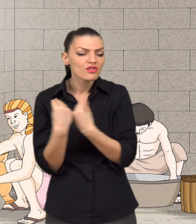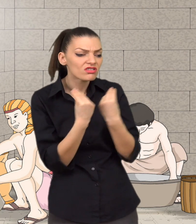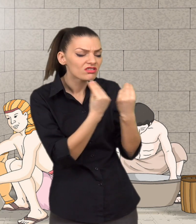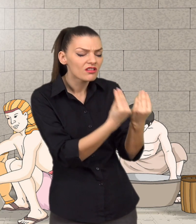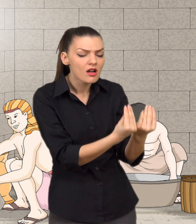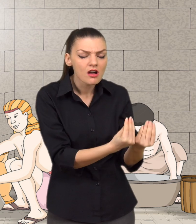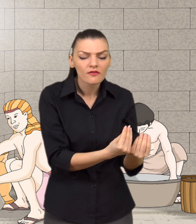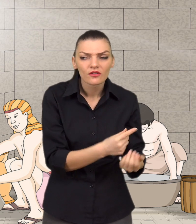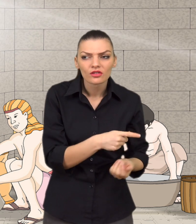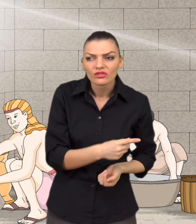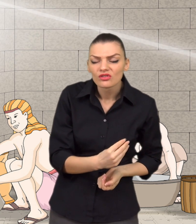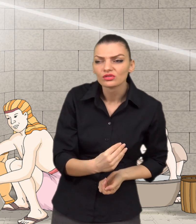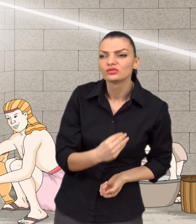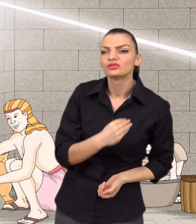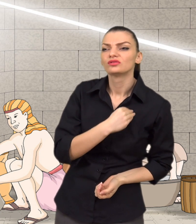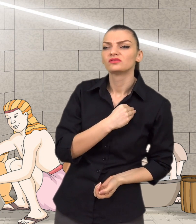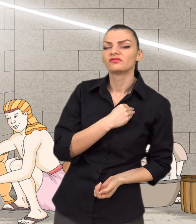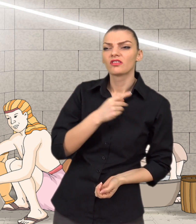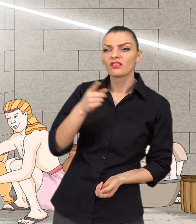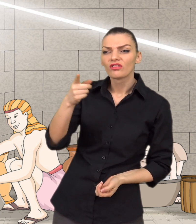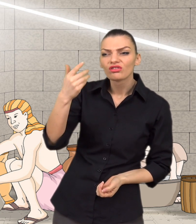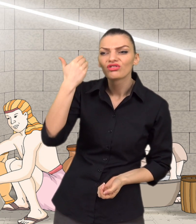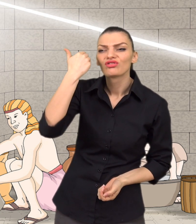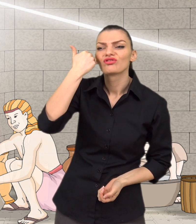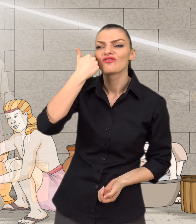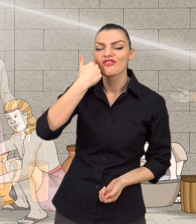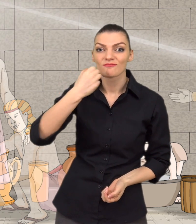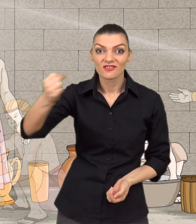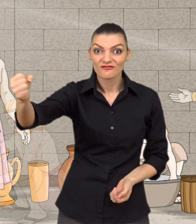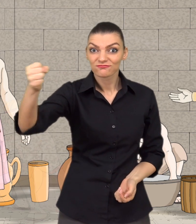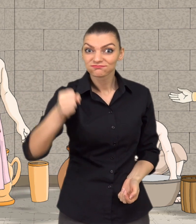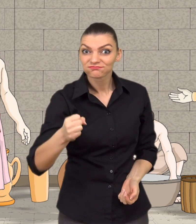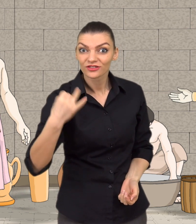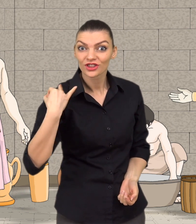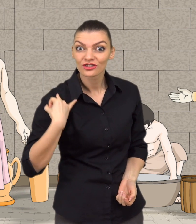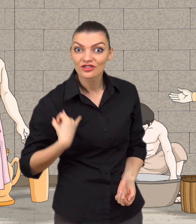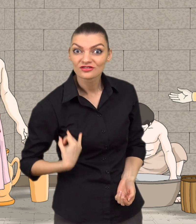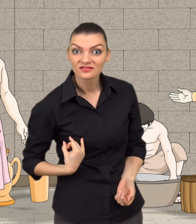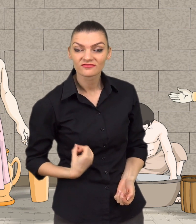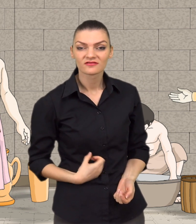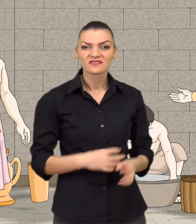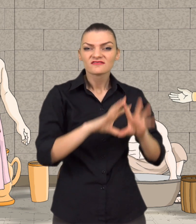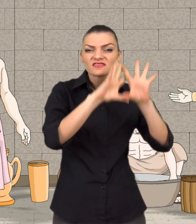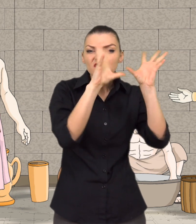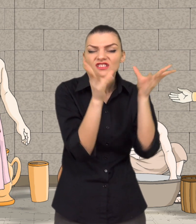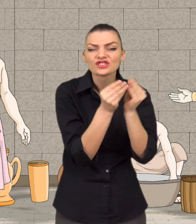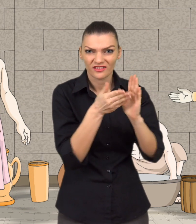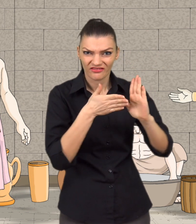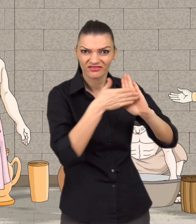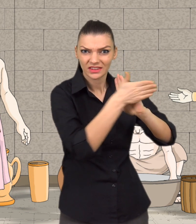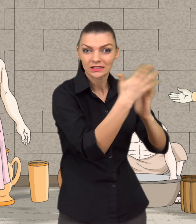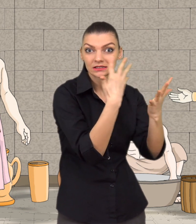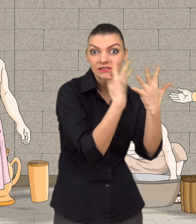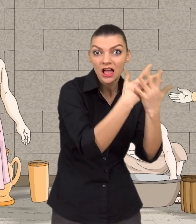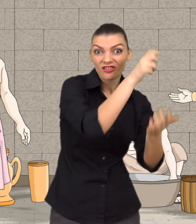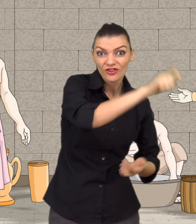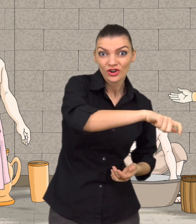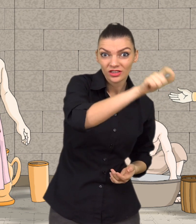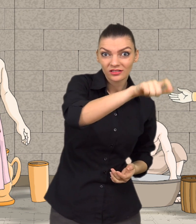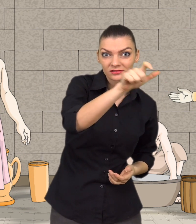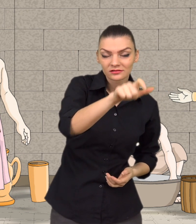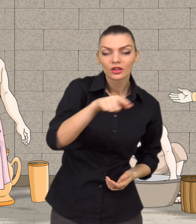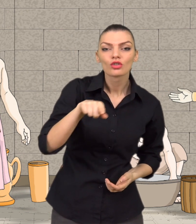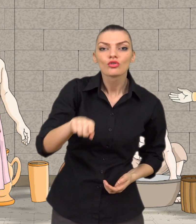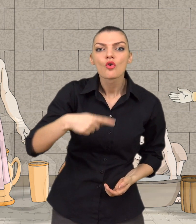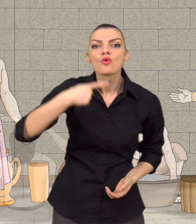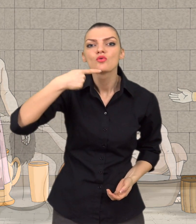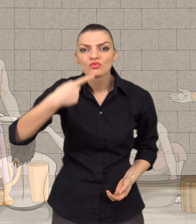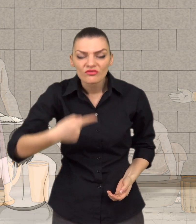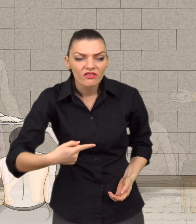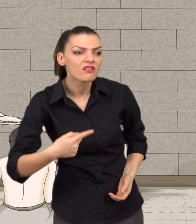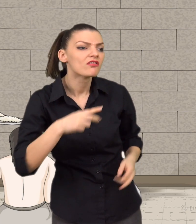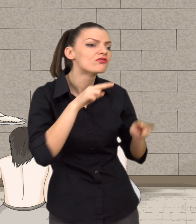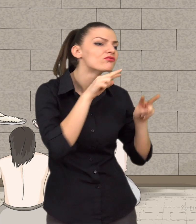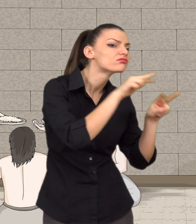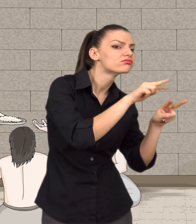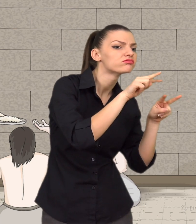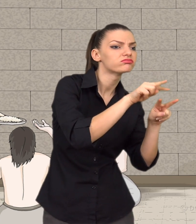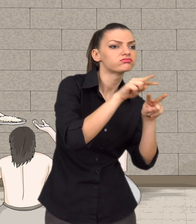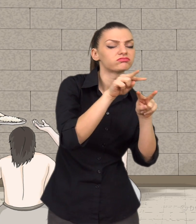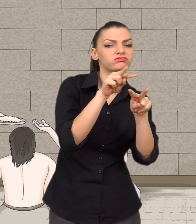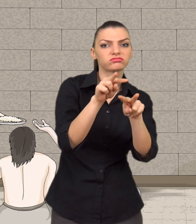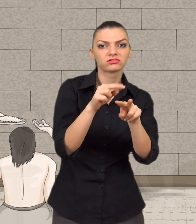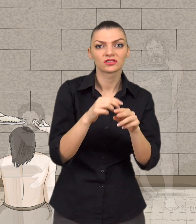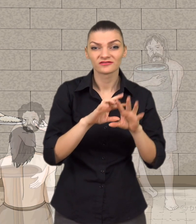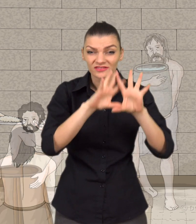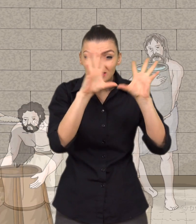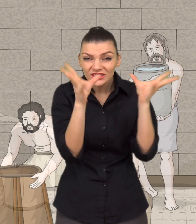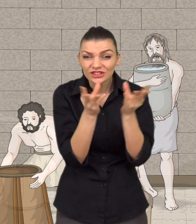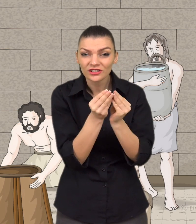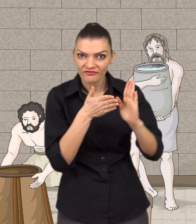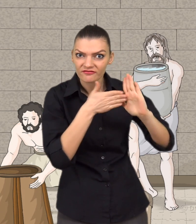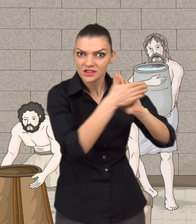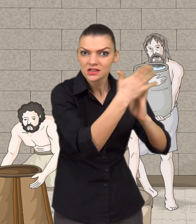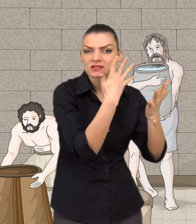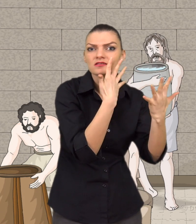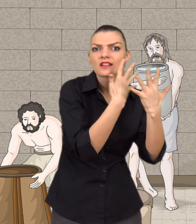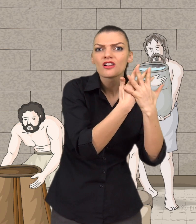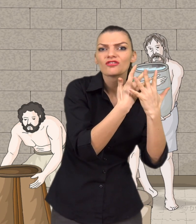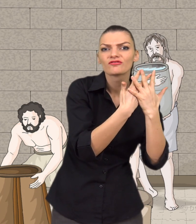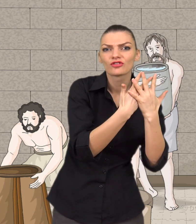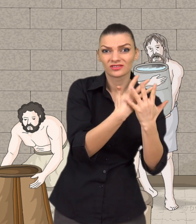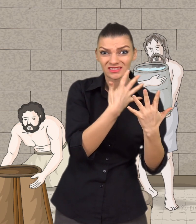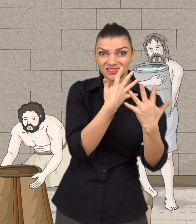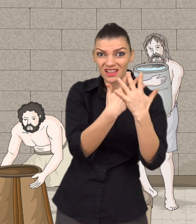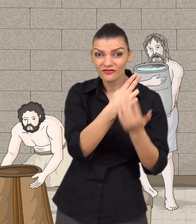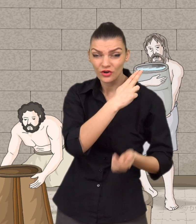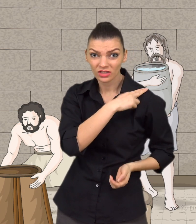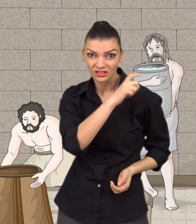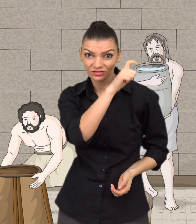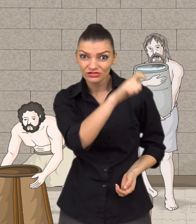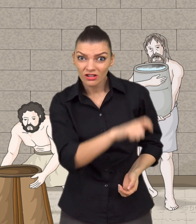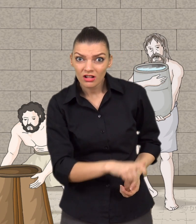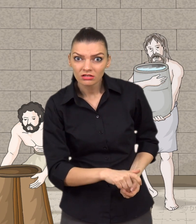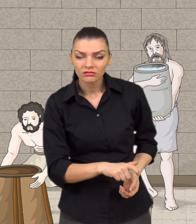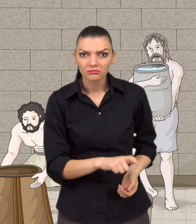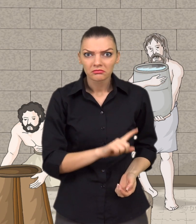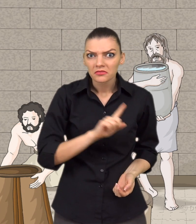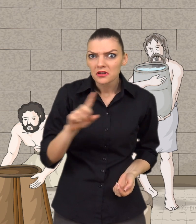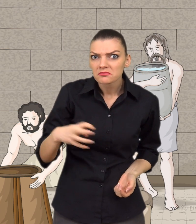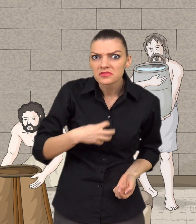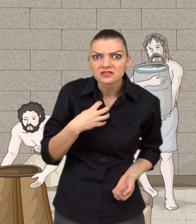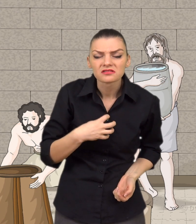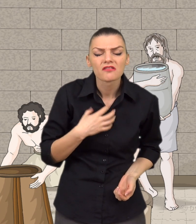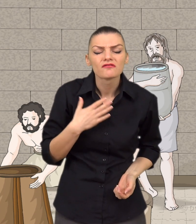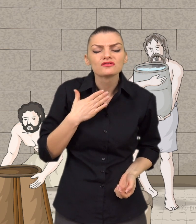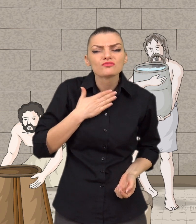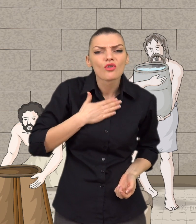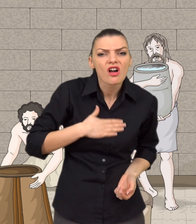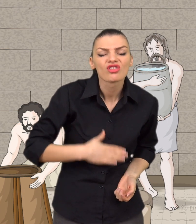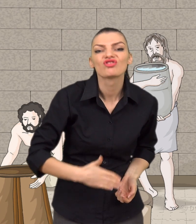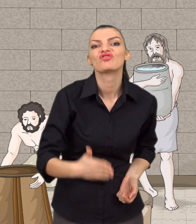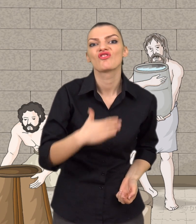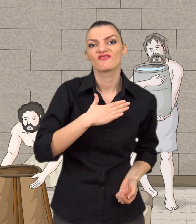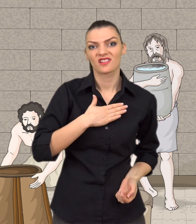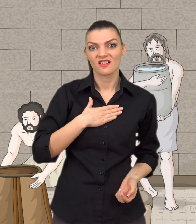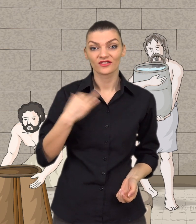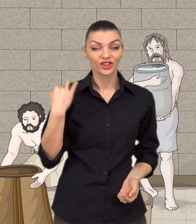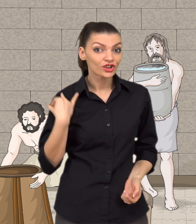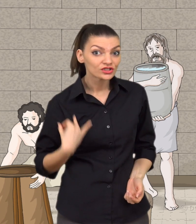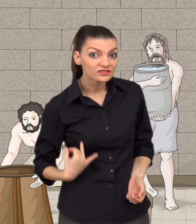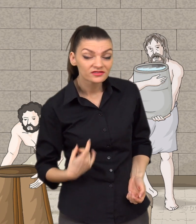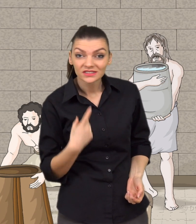And the warden put all the prisoners under Joseph’s care, so that he was responsible for all that was done in the prison.